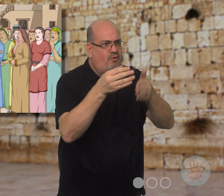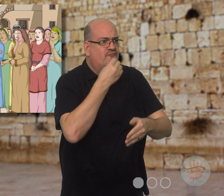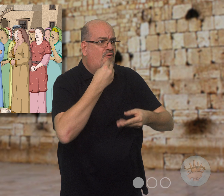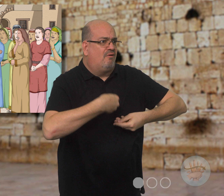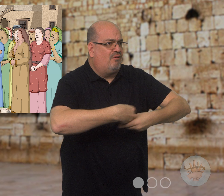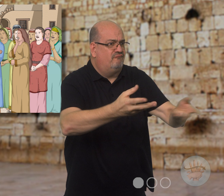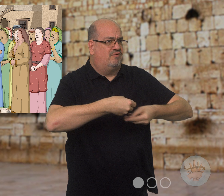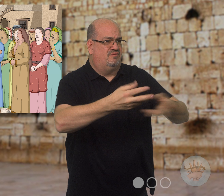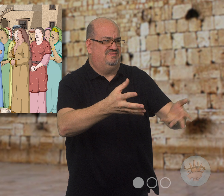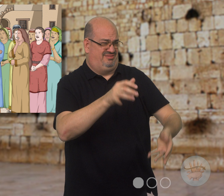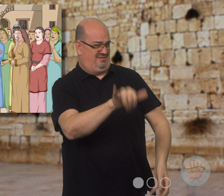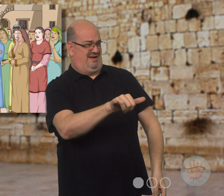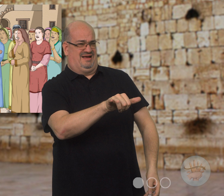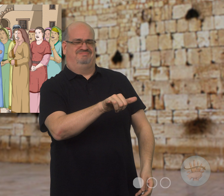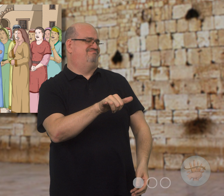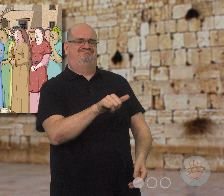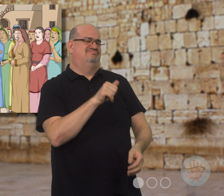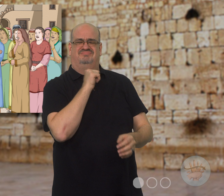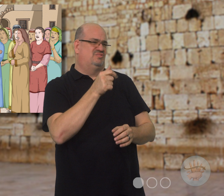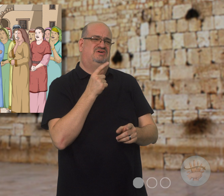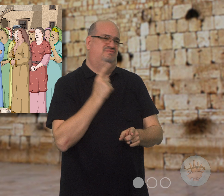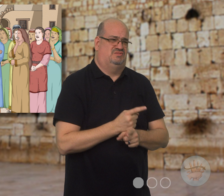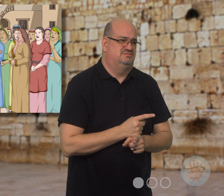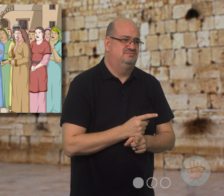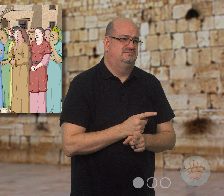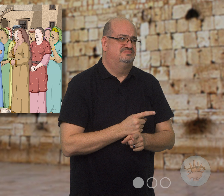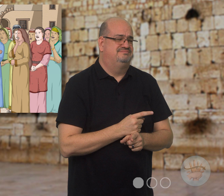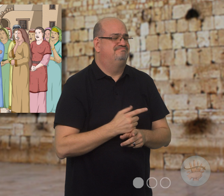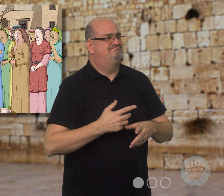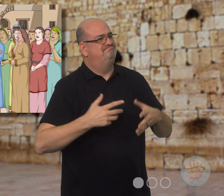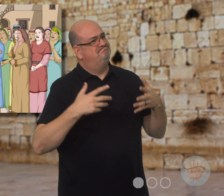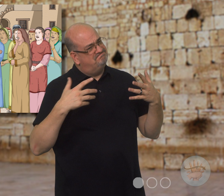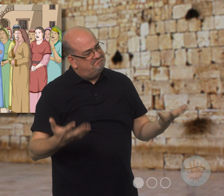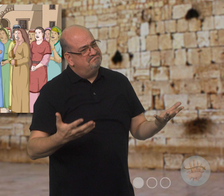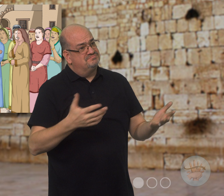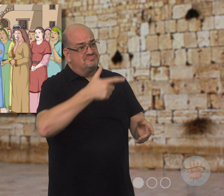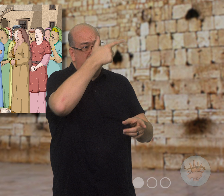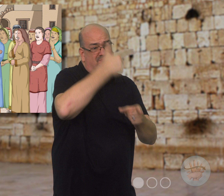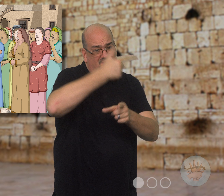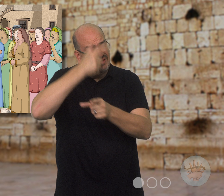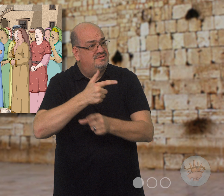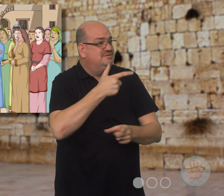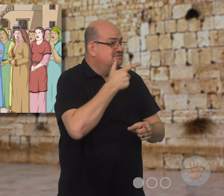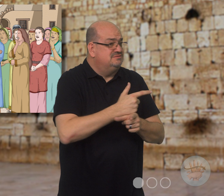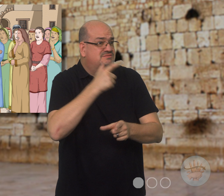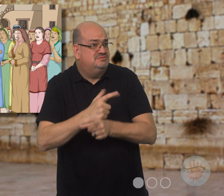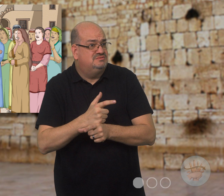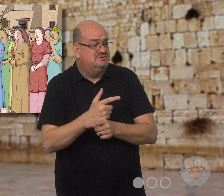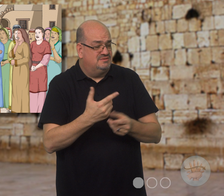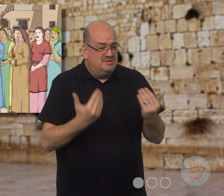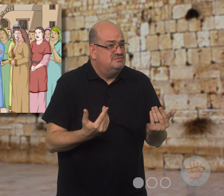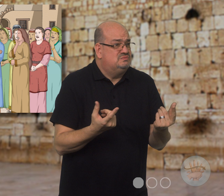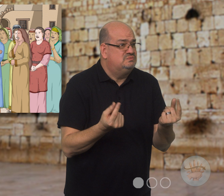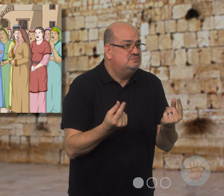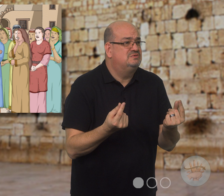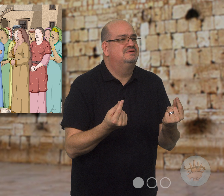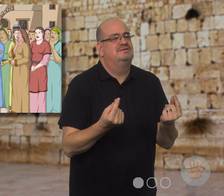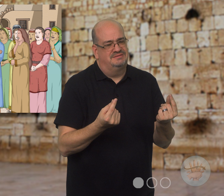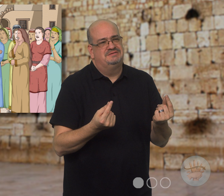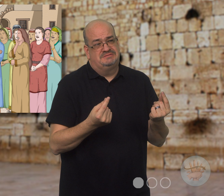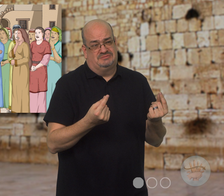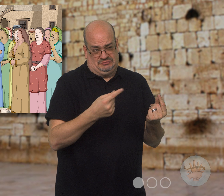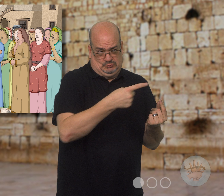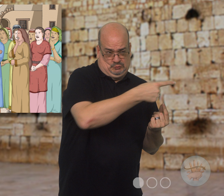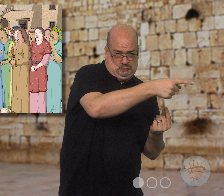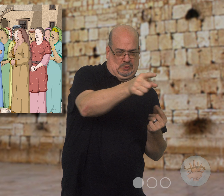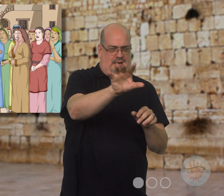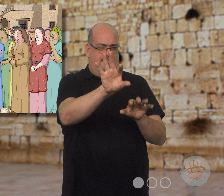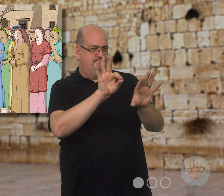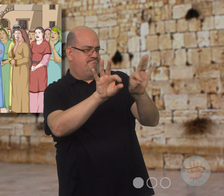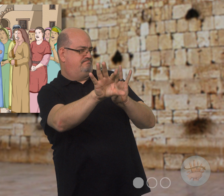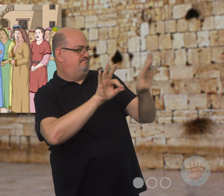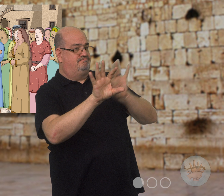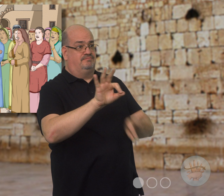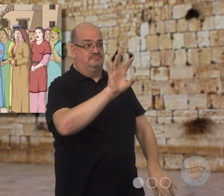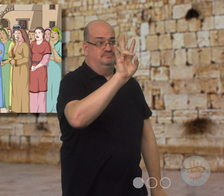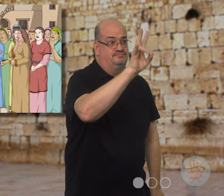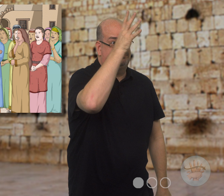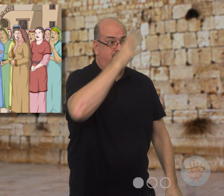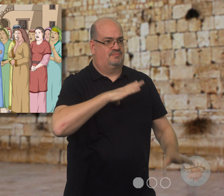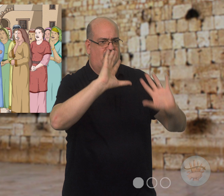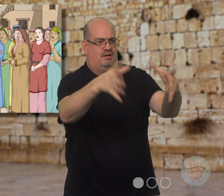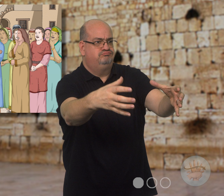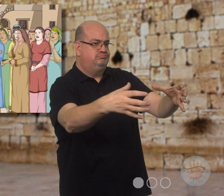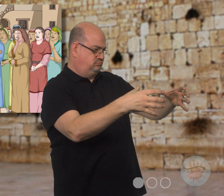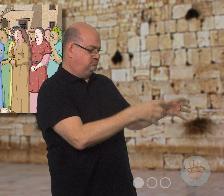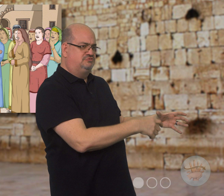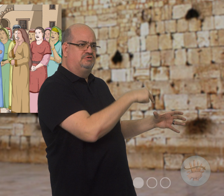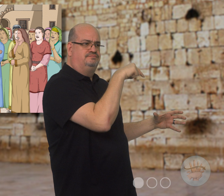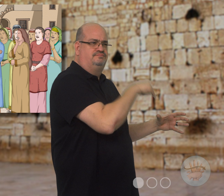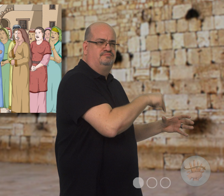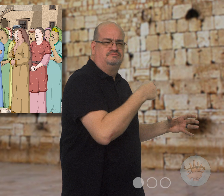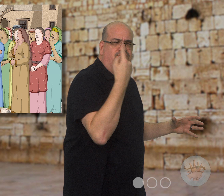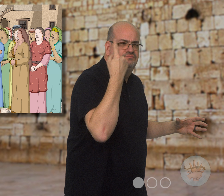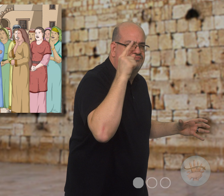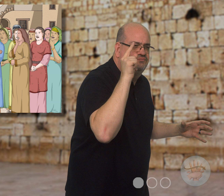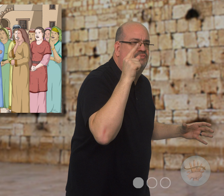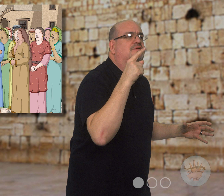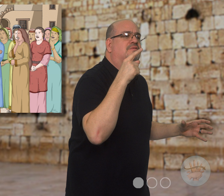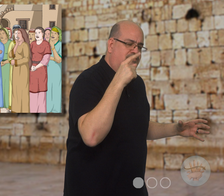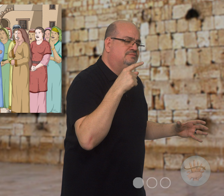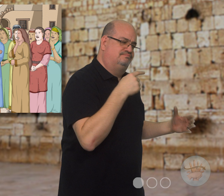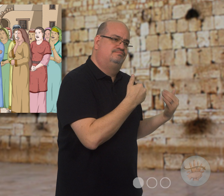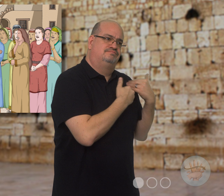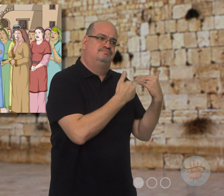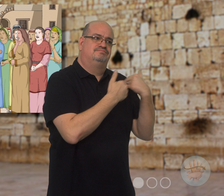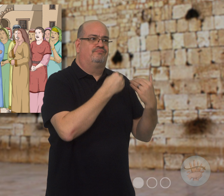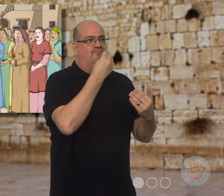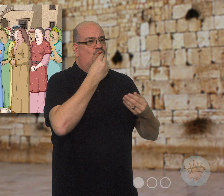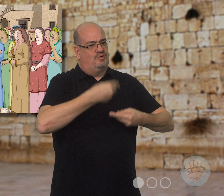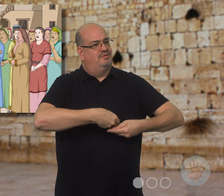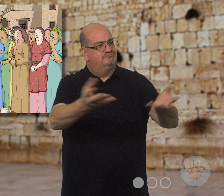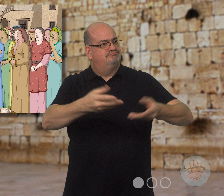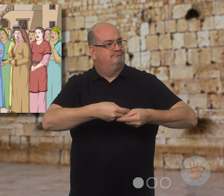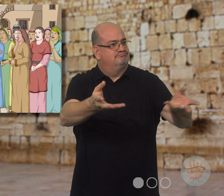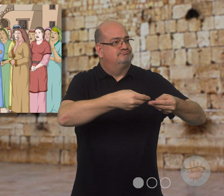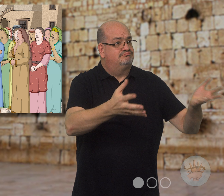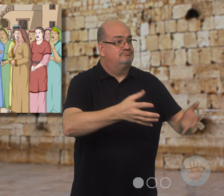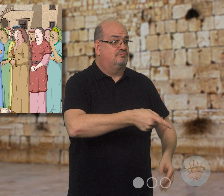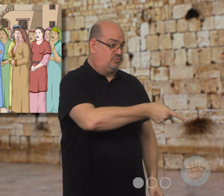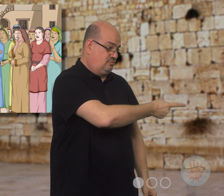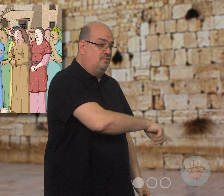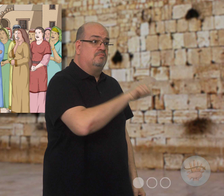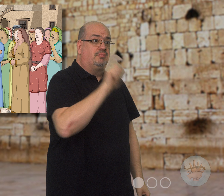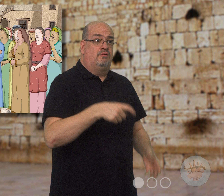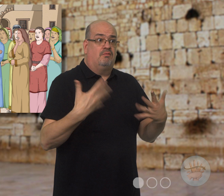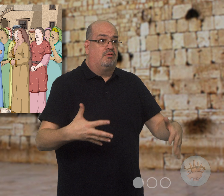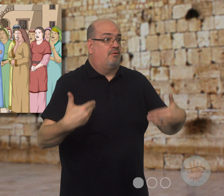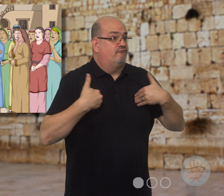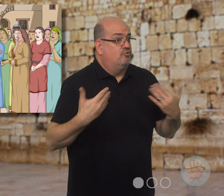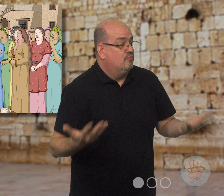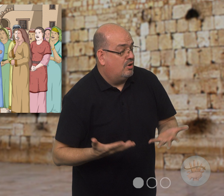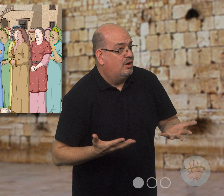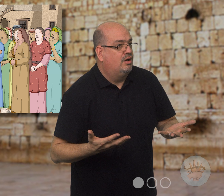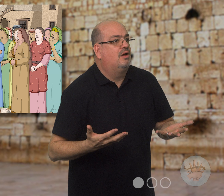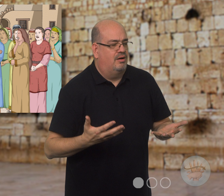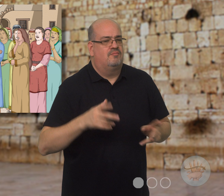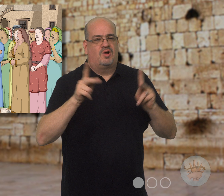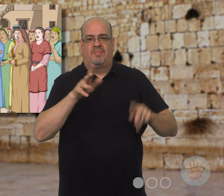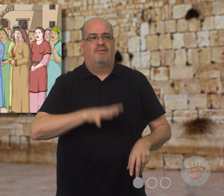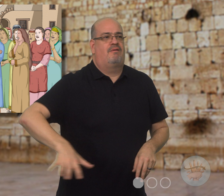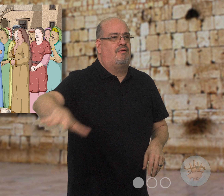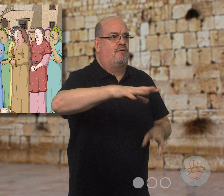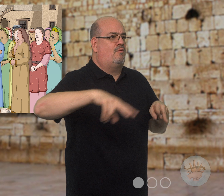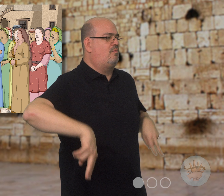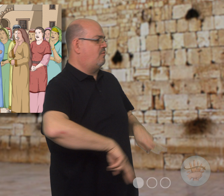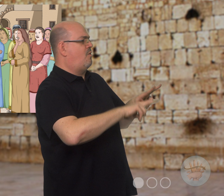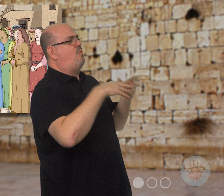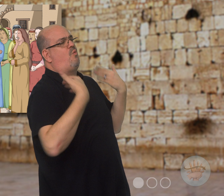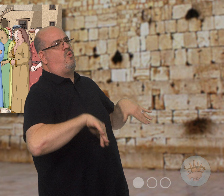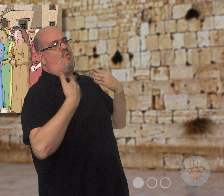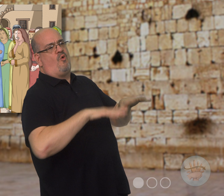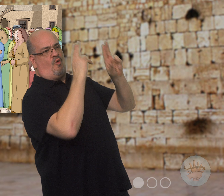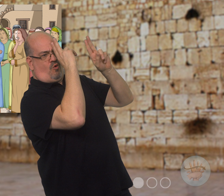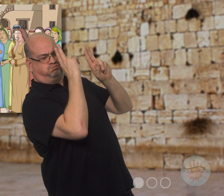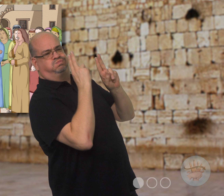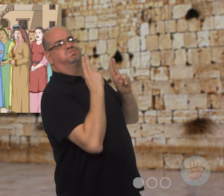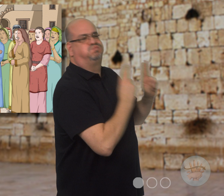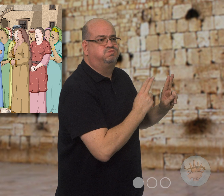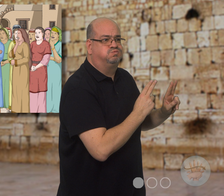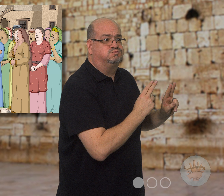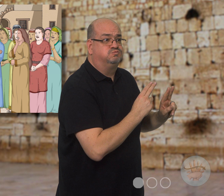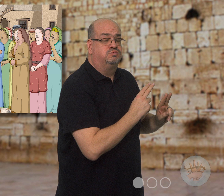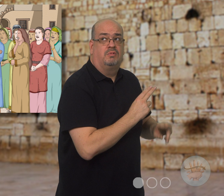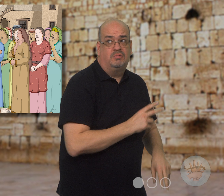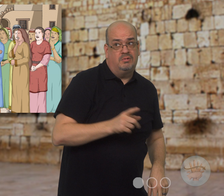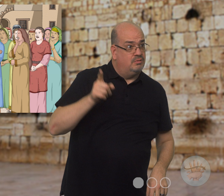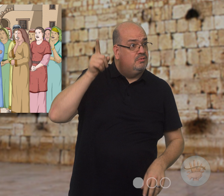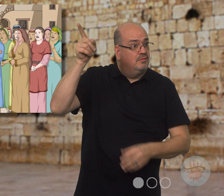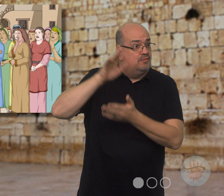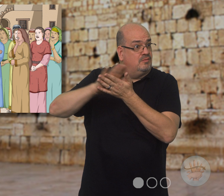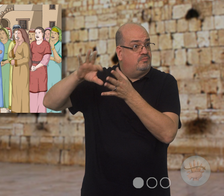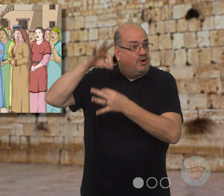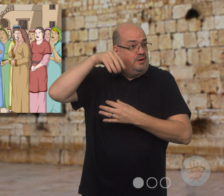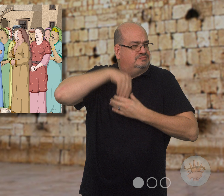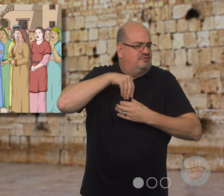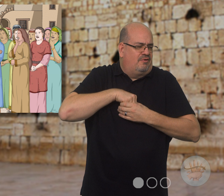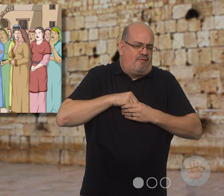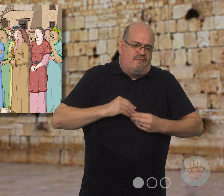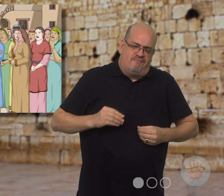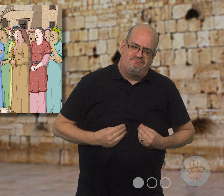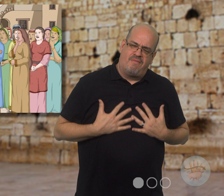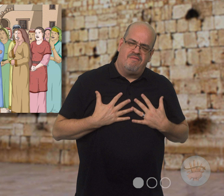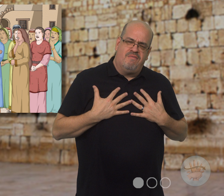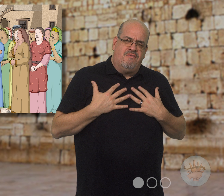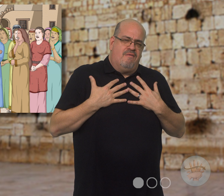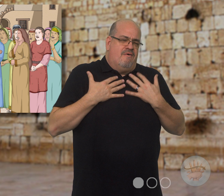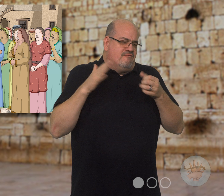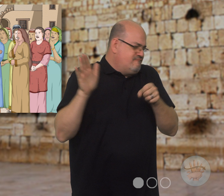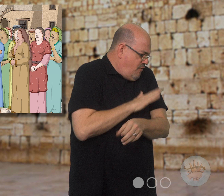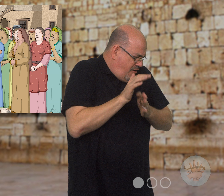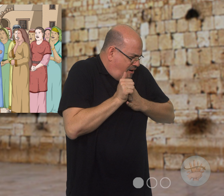Therefore, brothers, select from among you seven men confirmed to be full of the Spirit and wisdom.